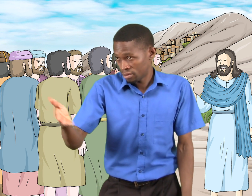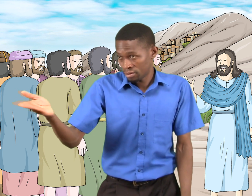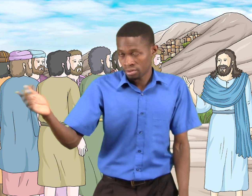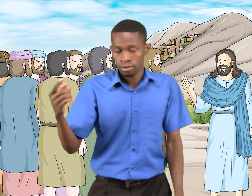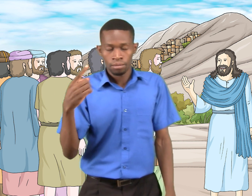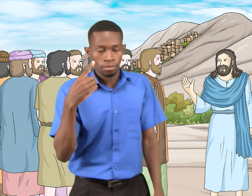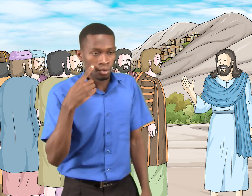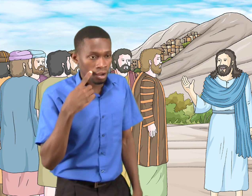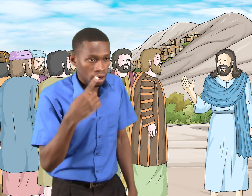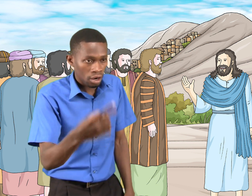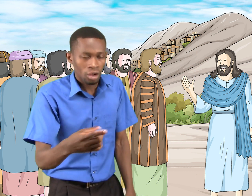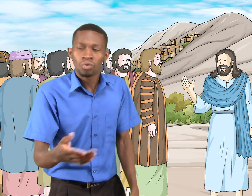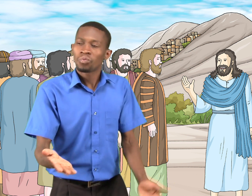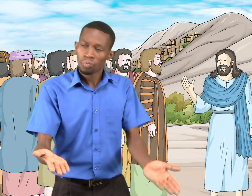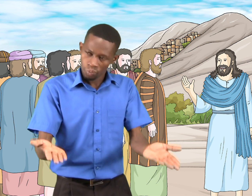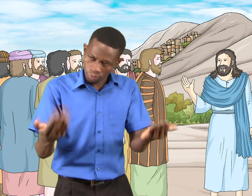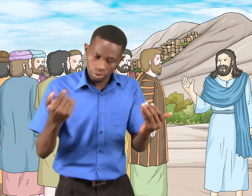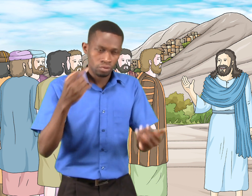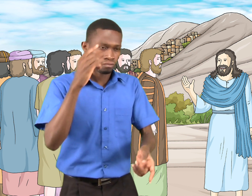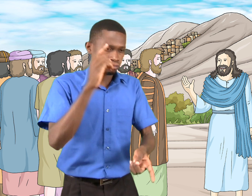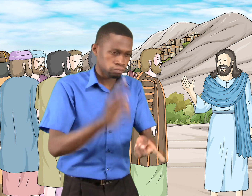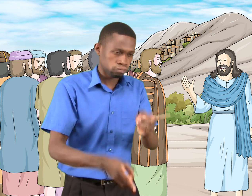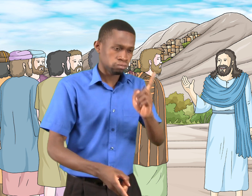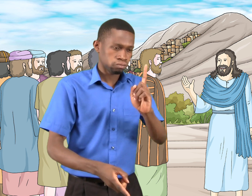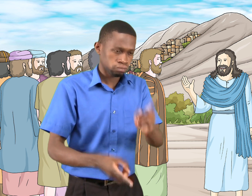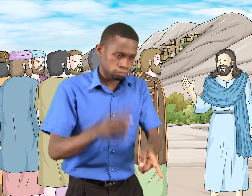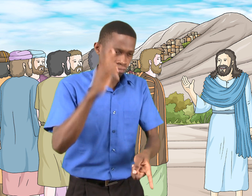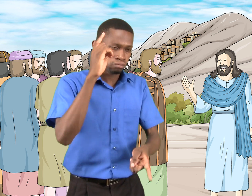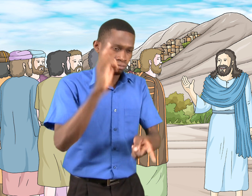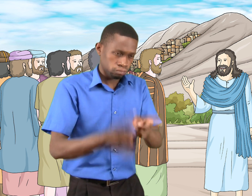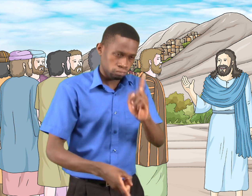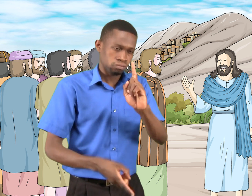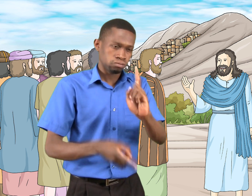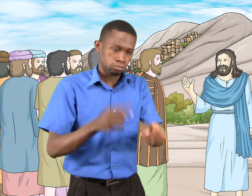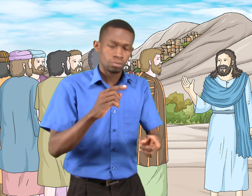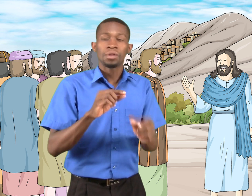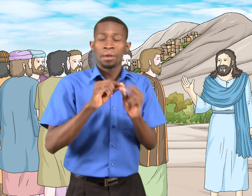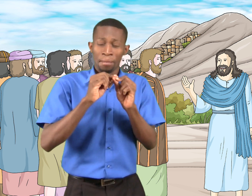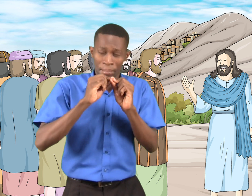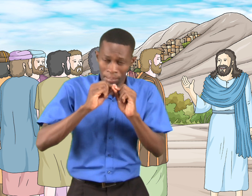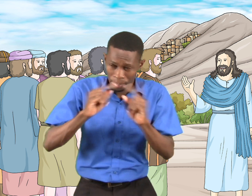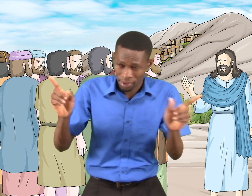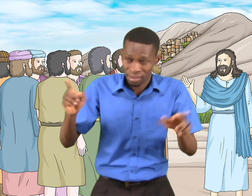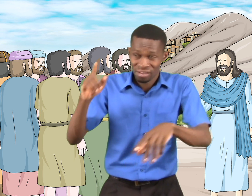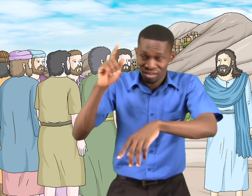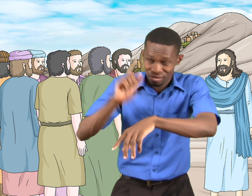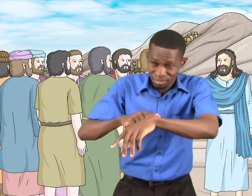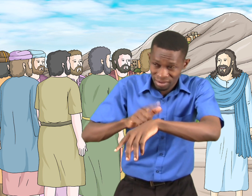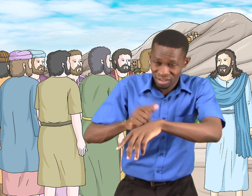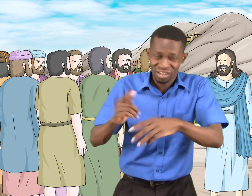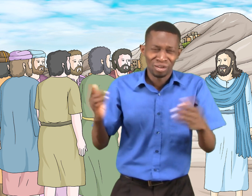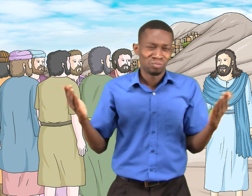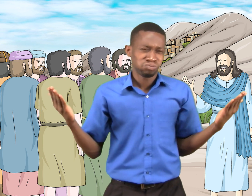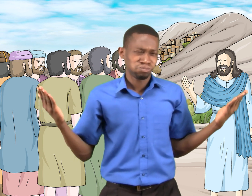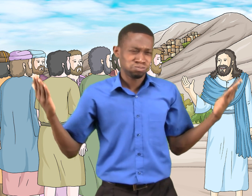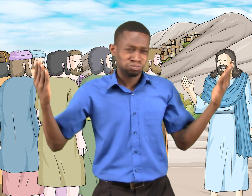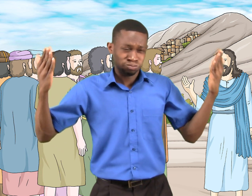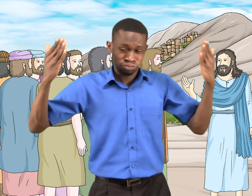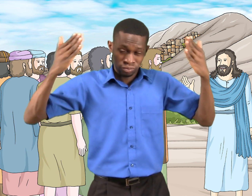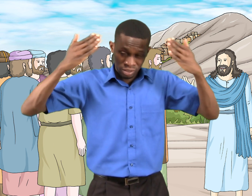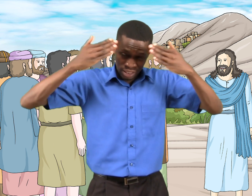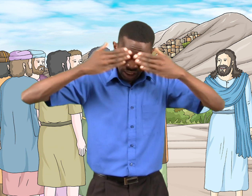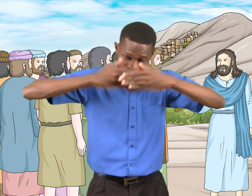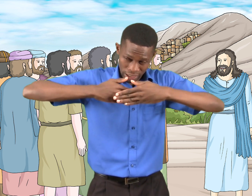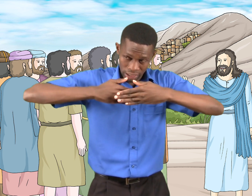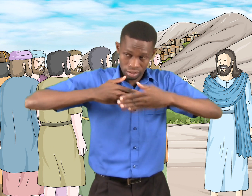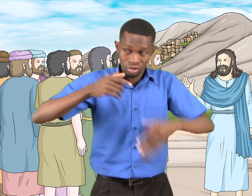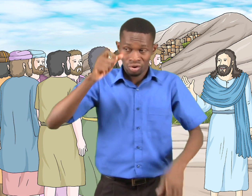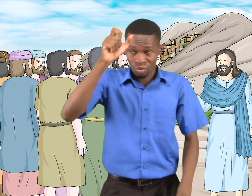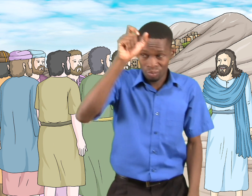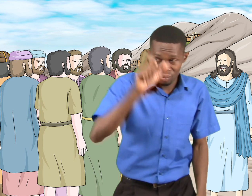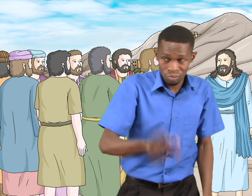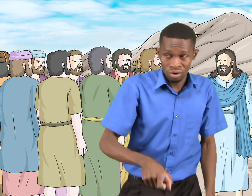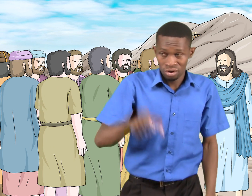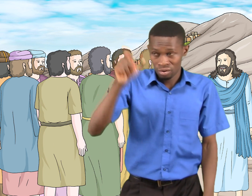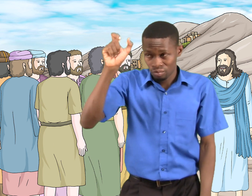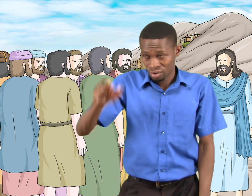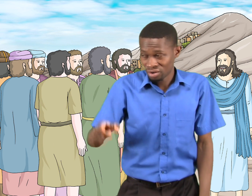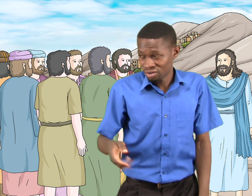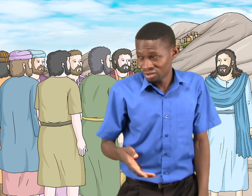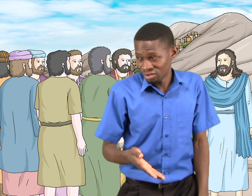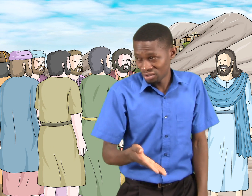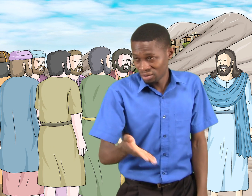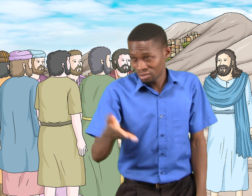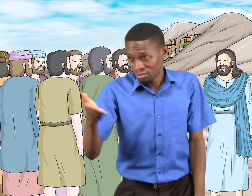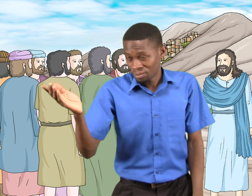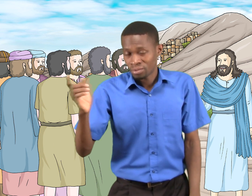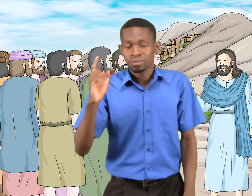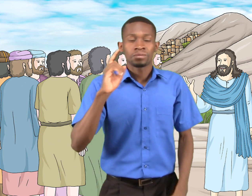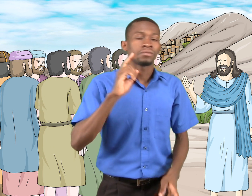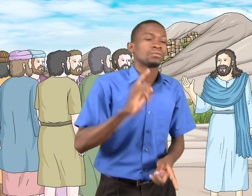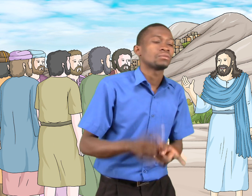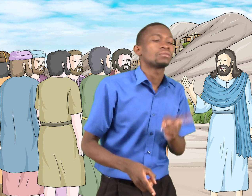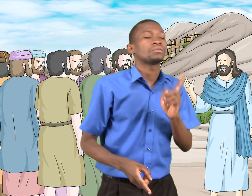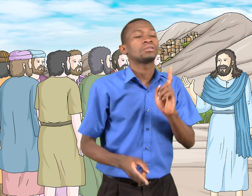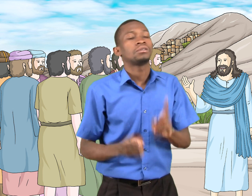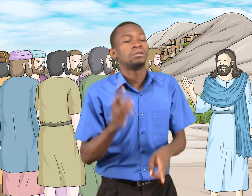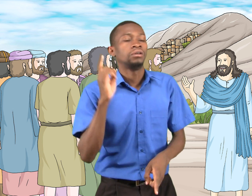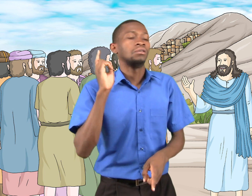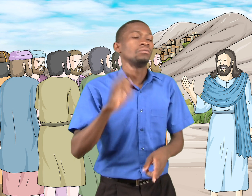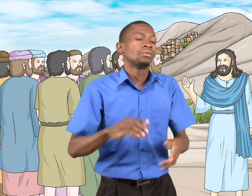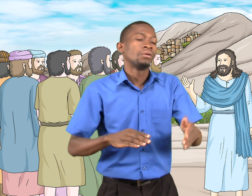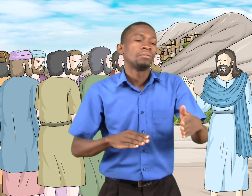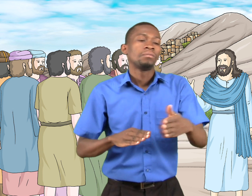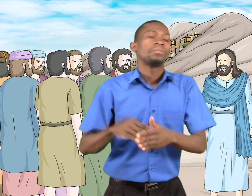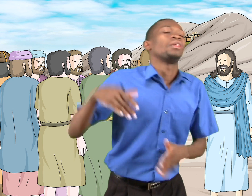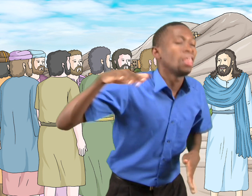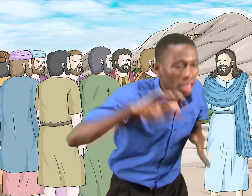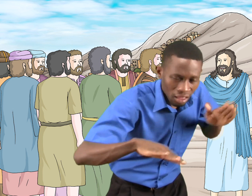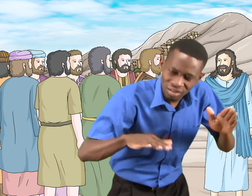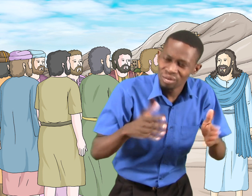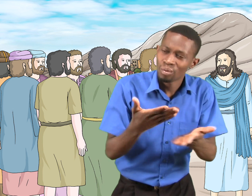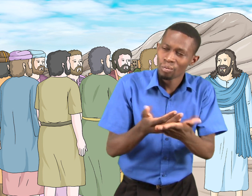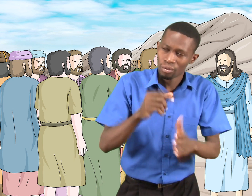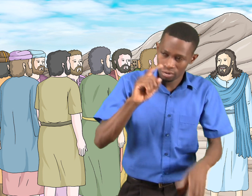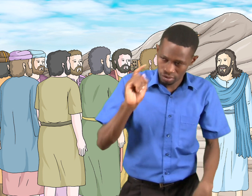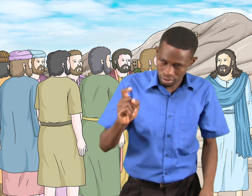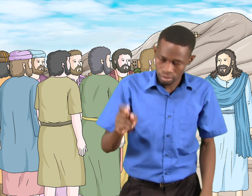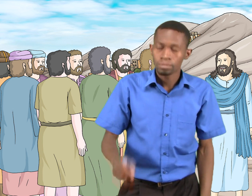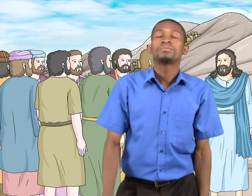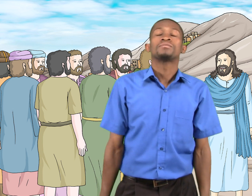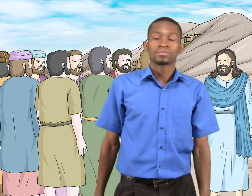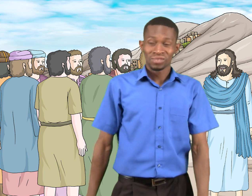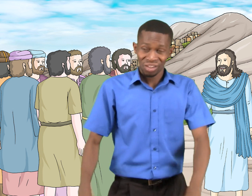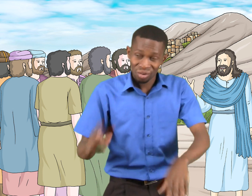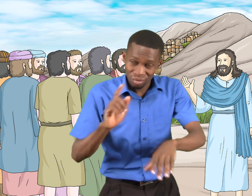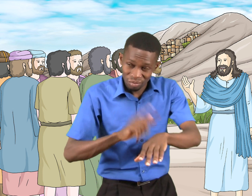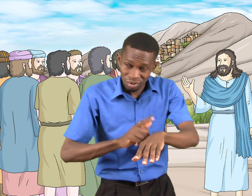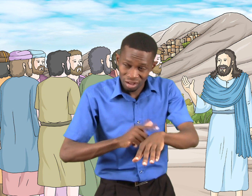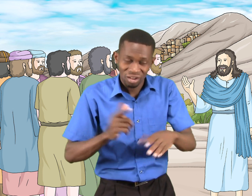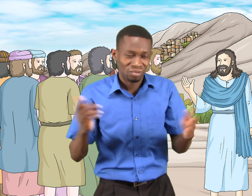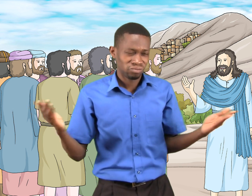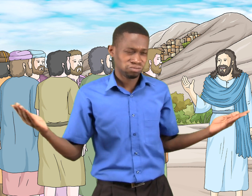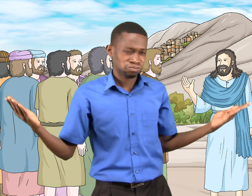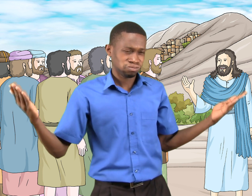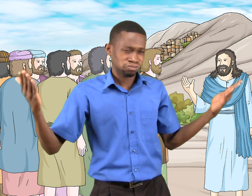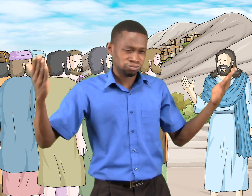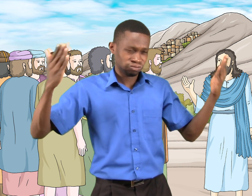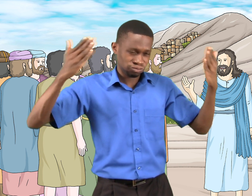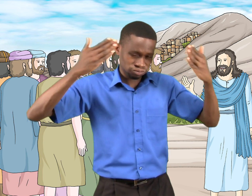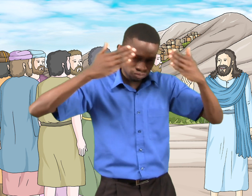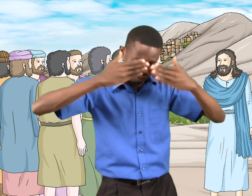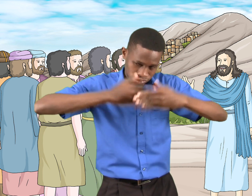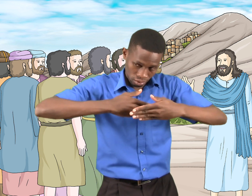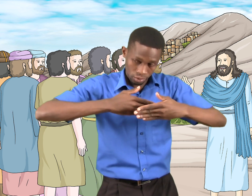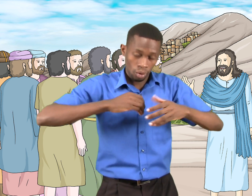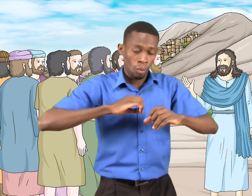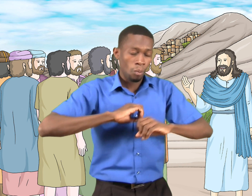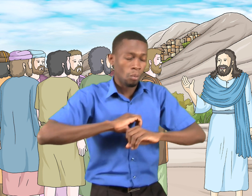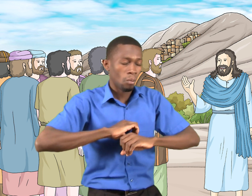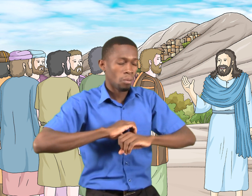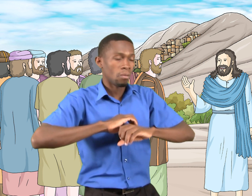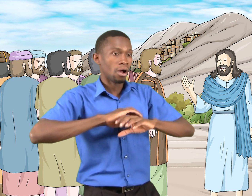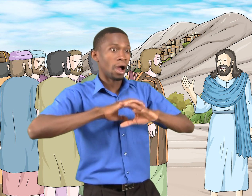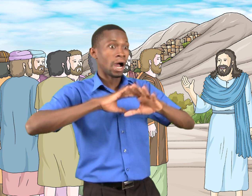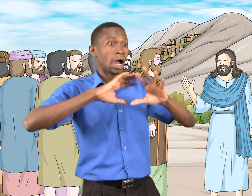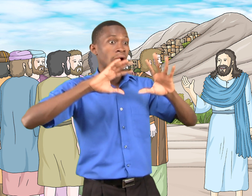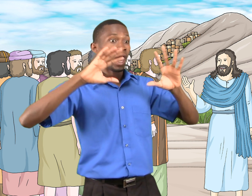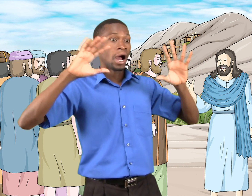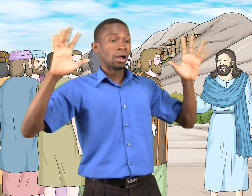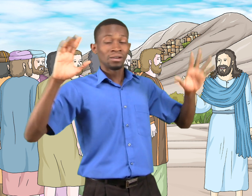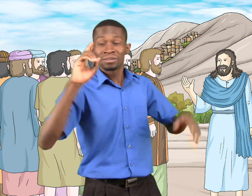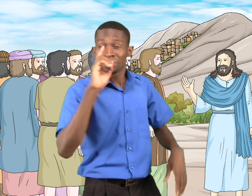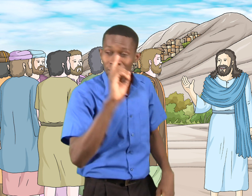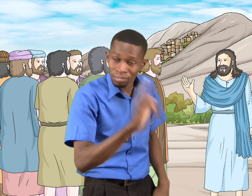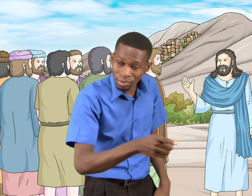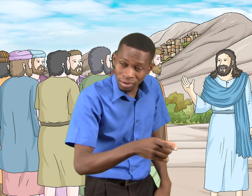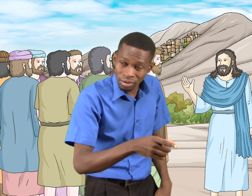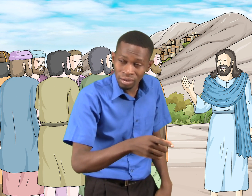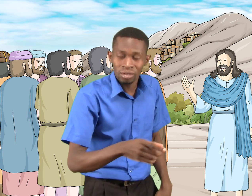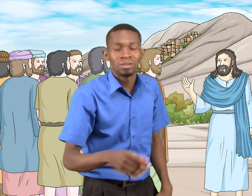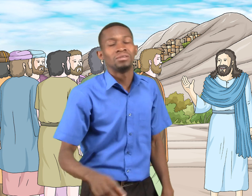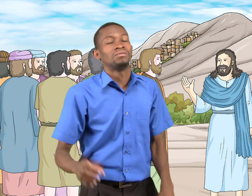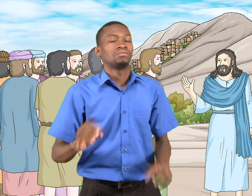But if anyone walks at night, he will stumble, because he has no light.”